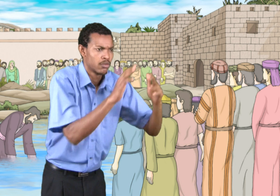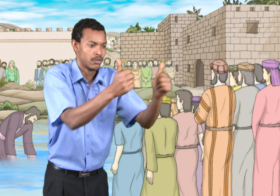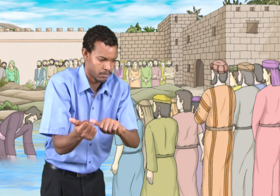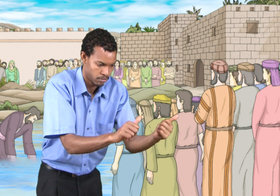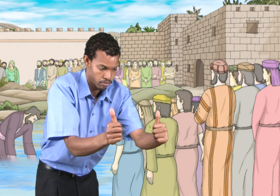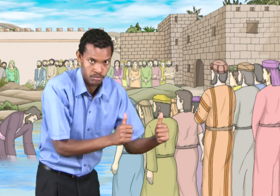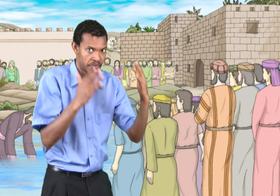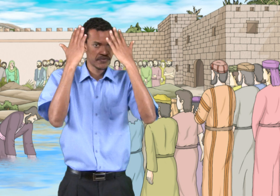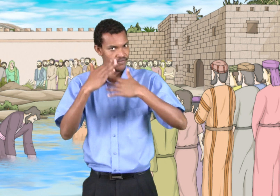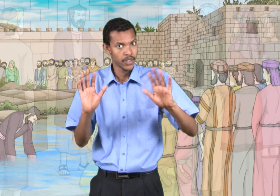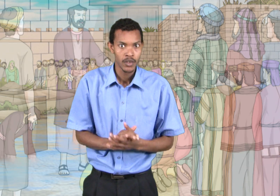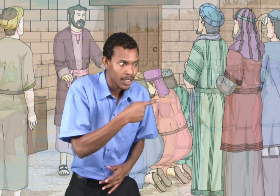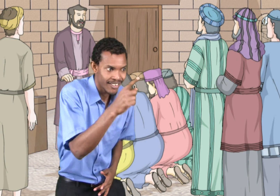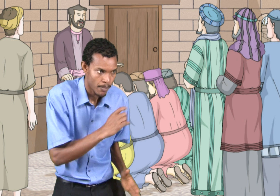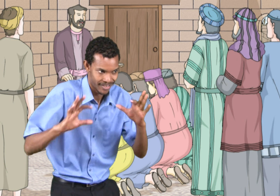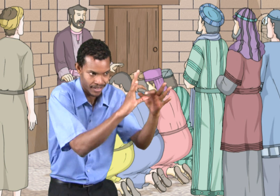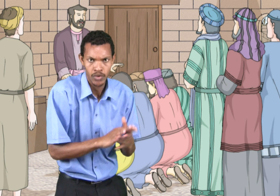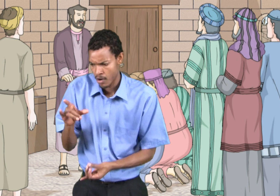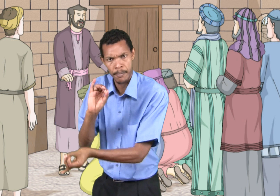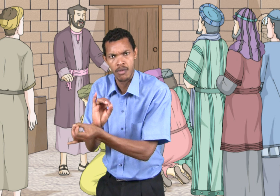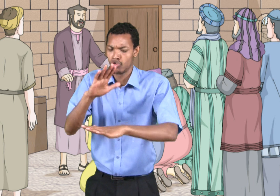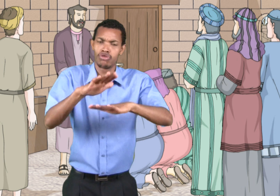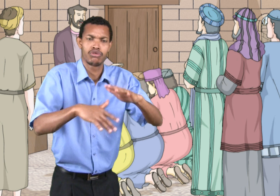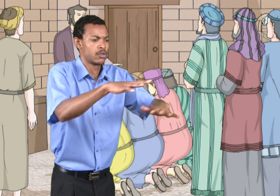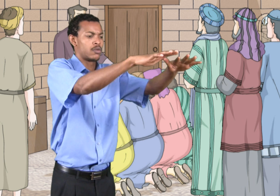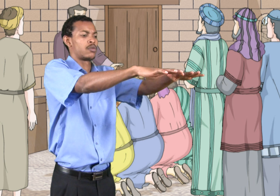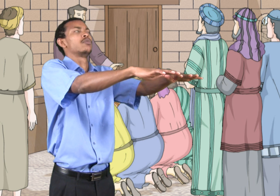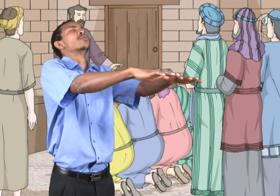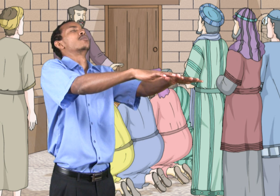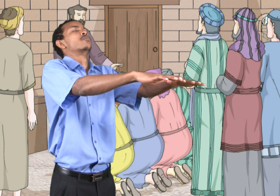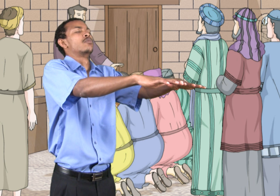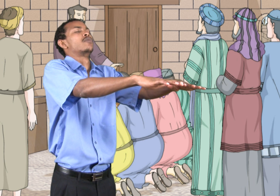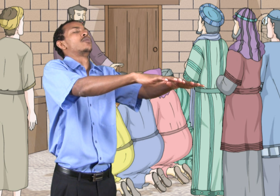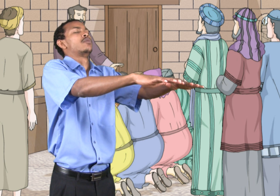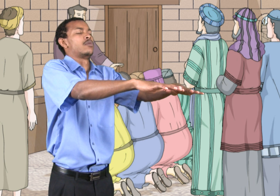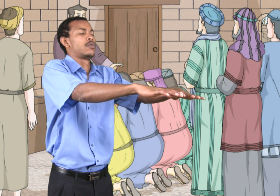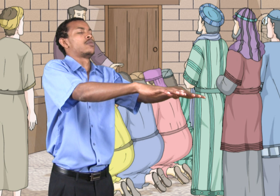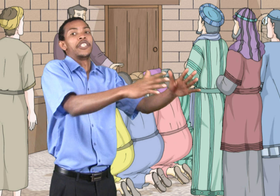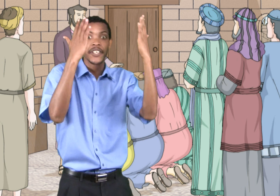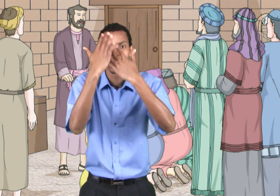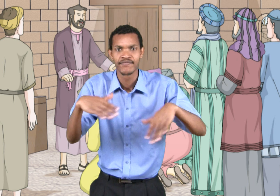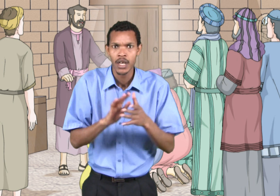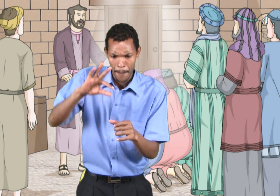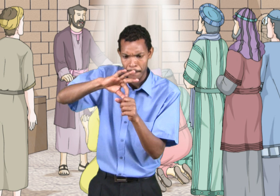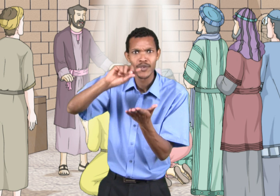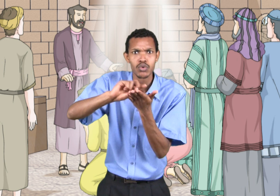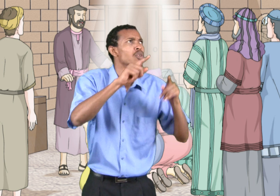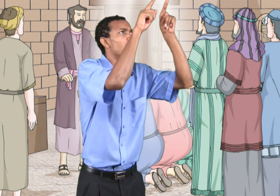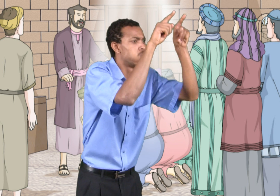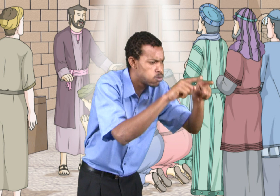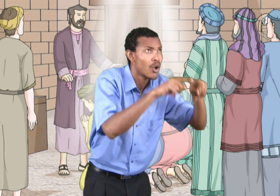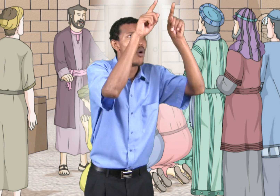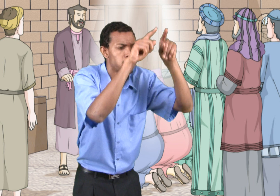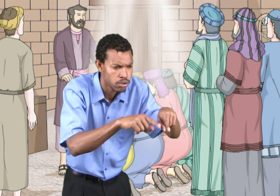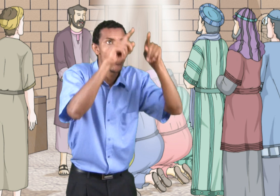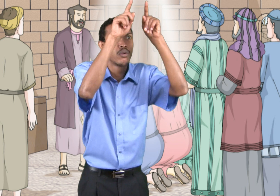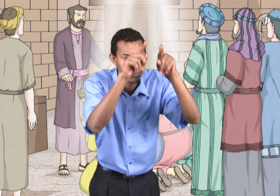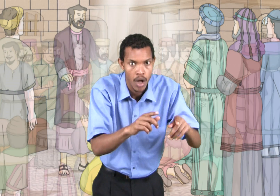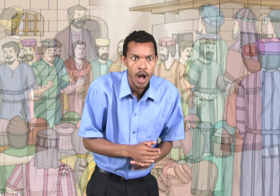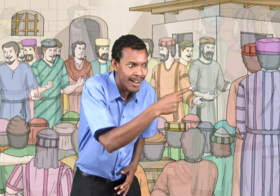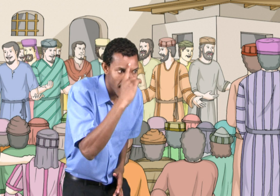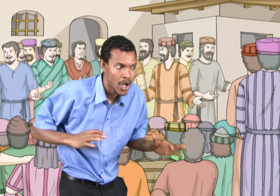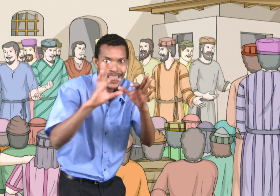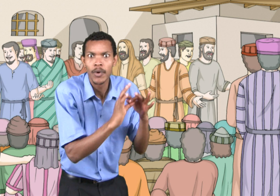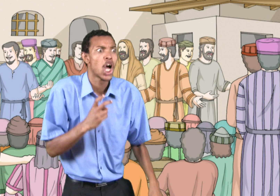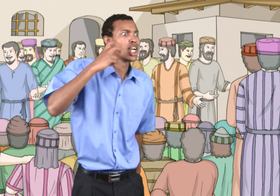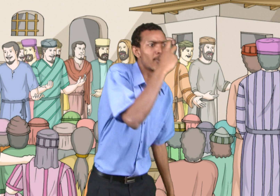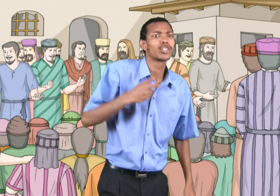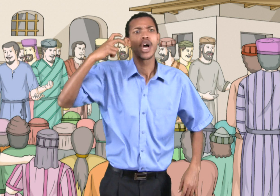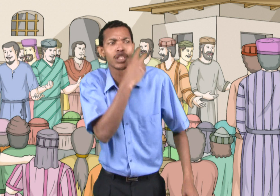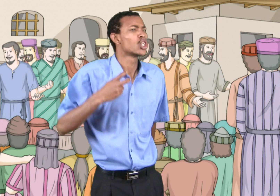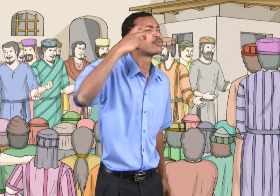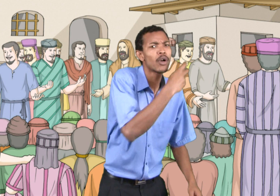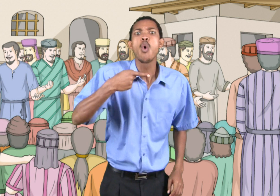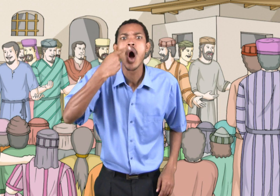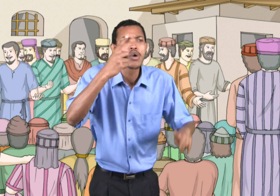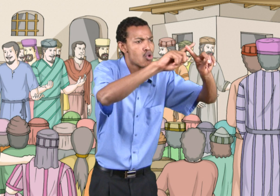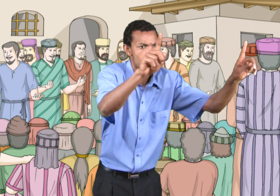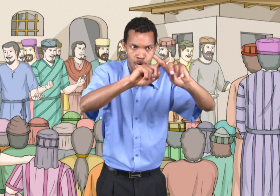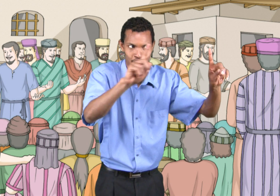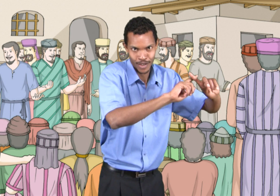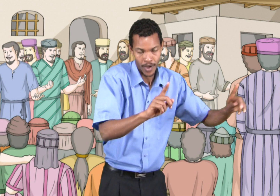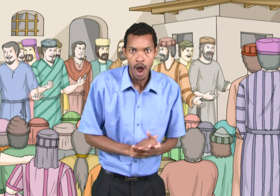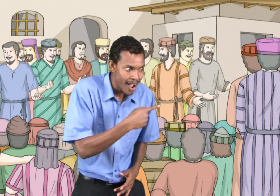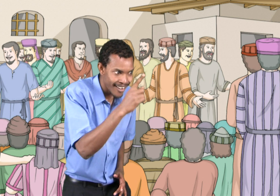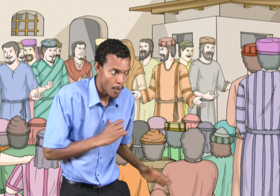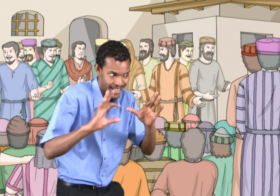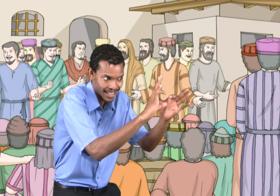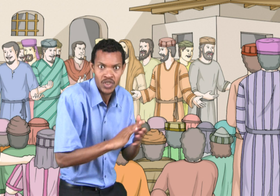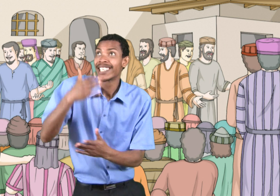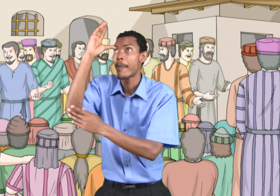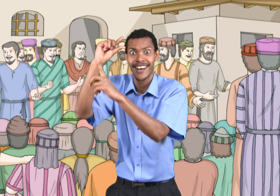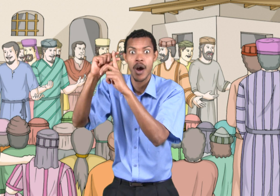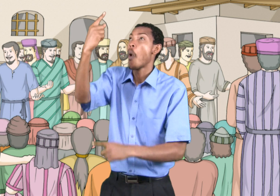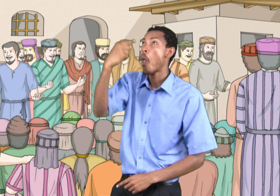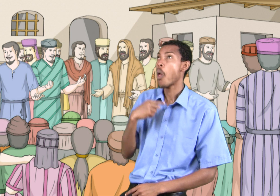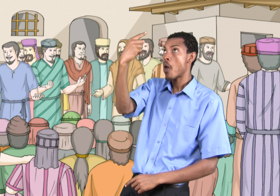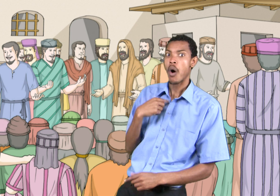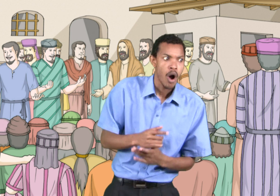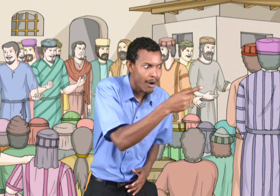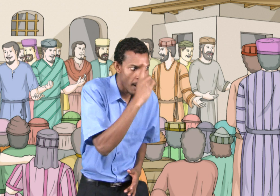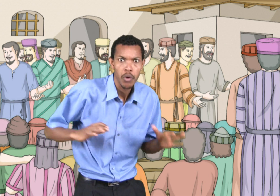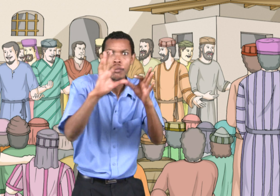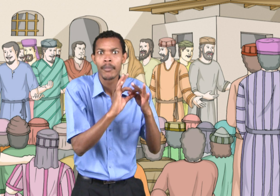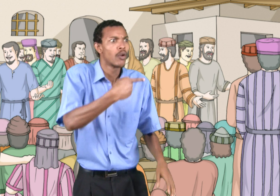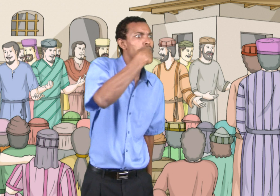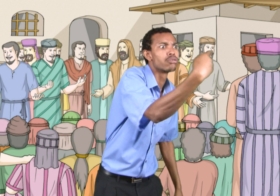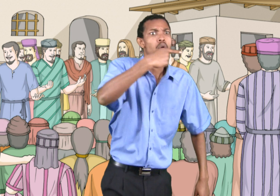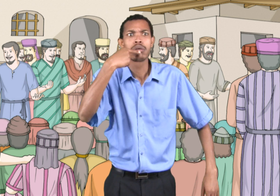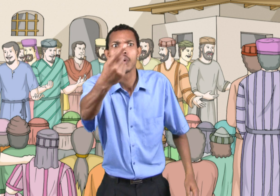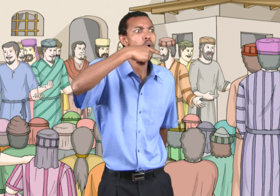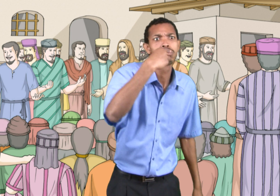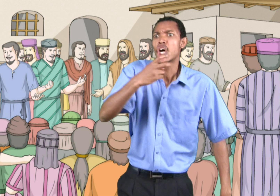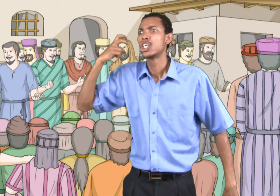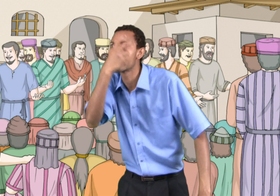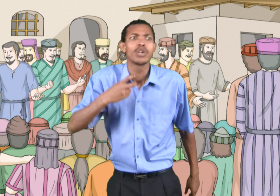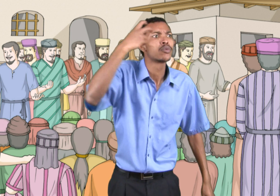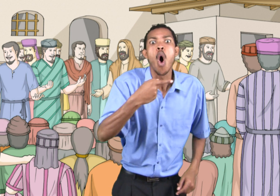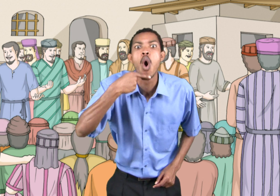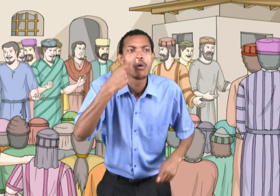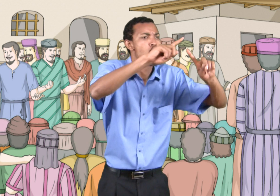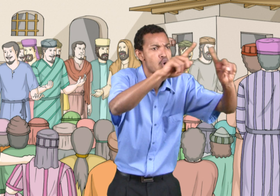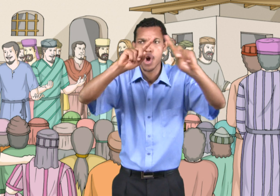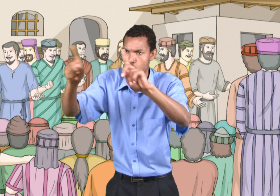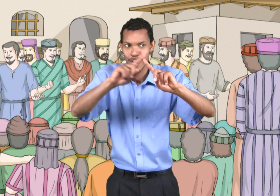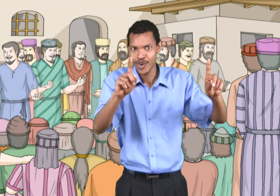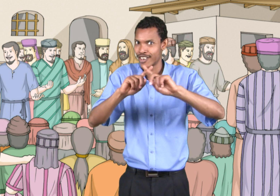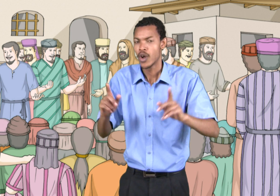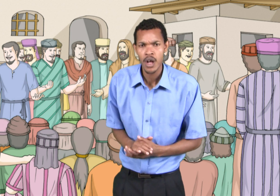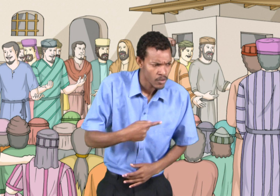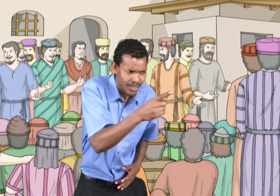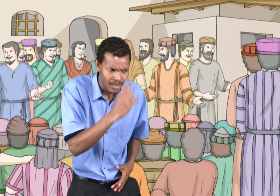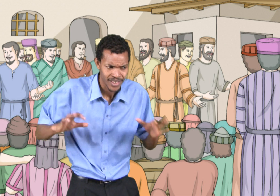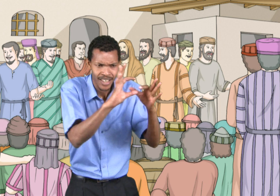And when Paul laid his hands on them, the Holy Spirit came upon them, and they spoke in tongues and prophesied.